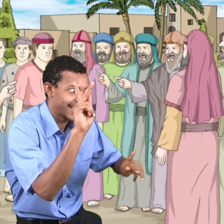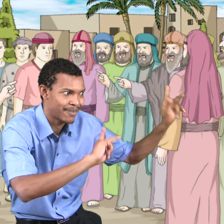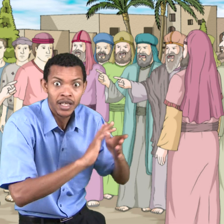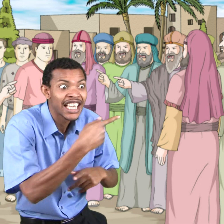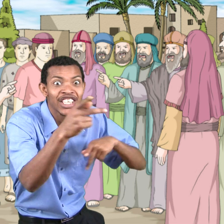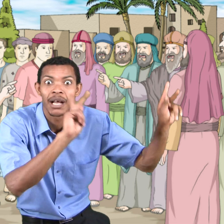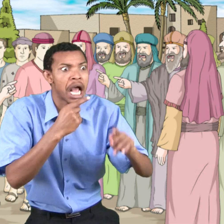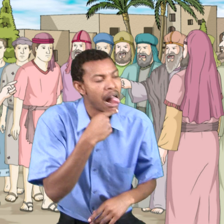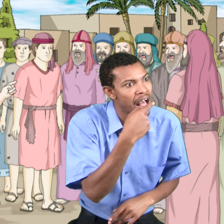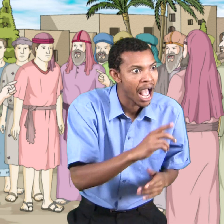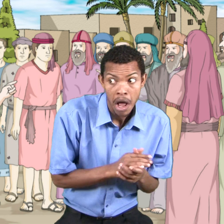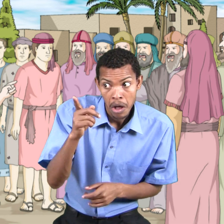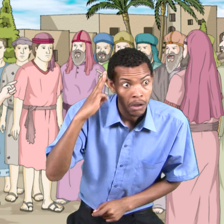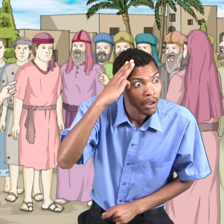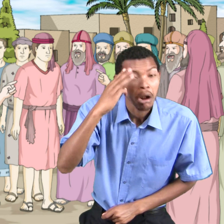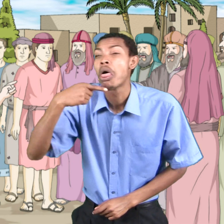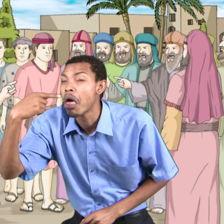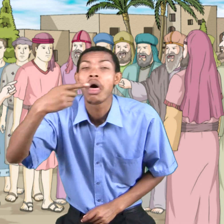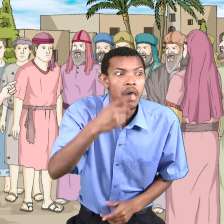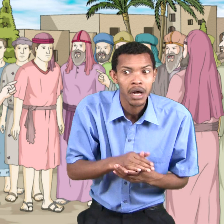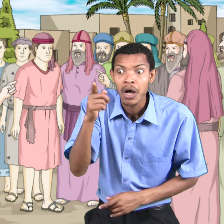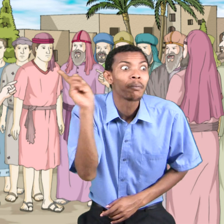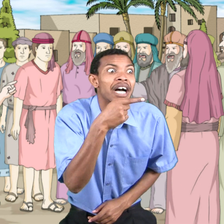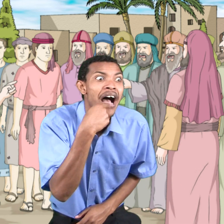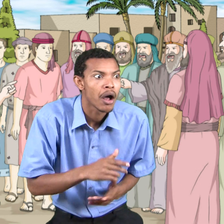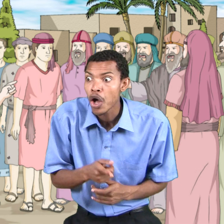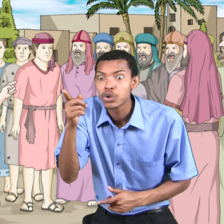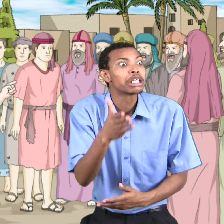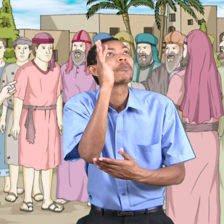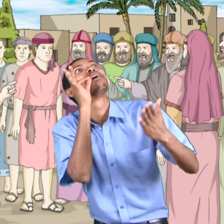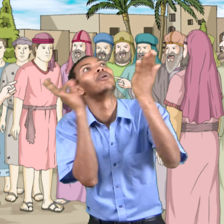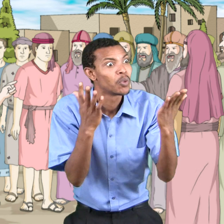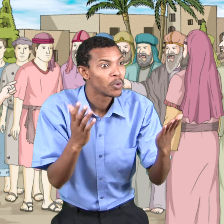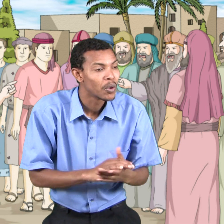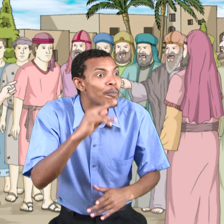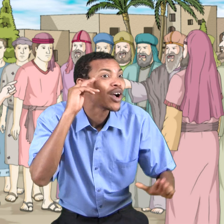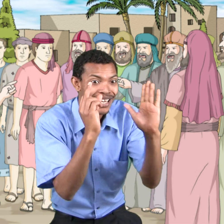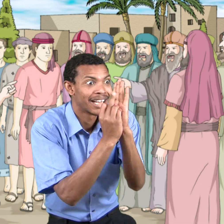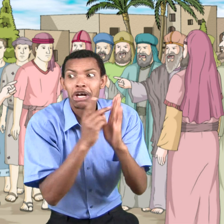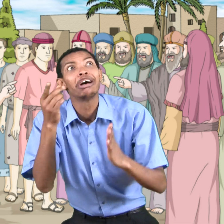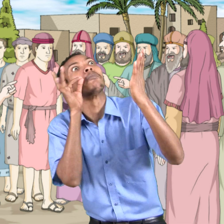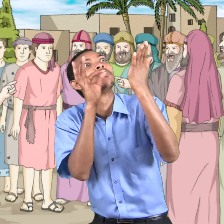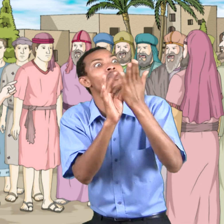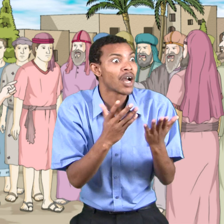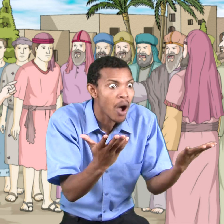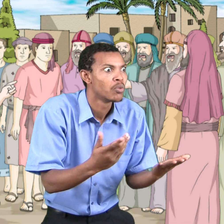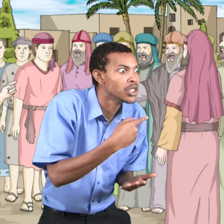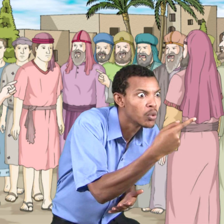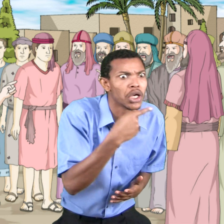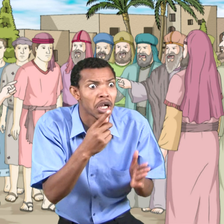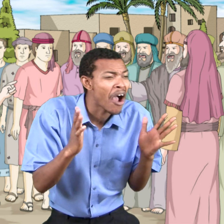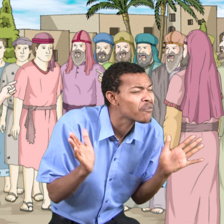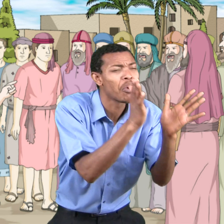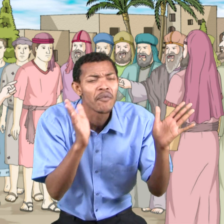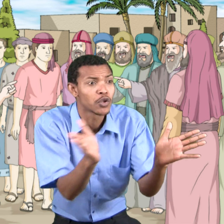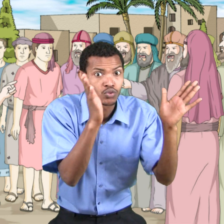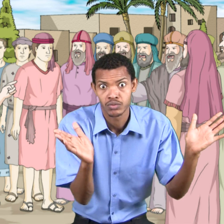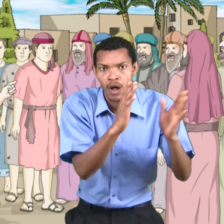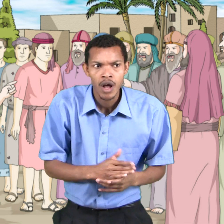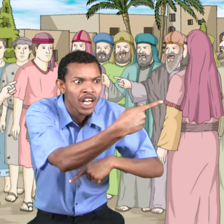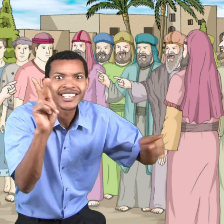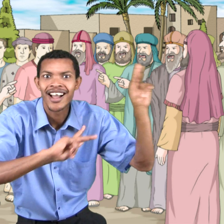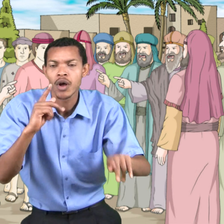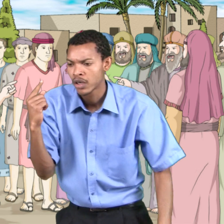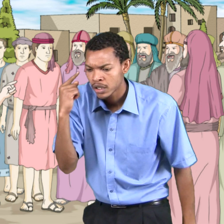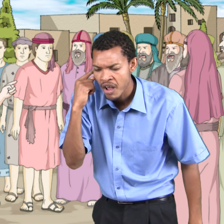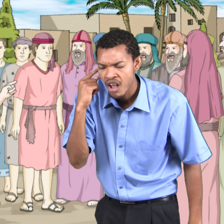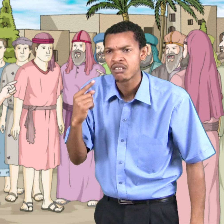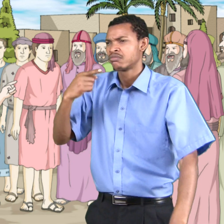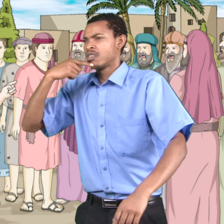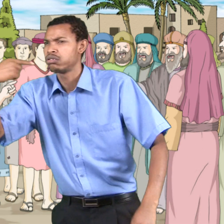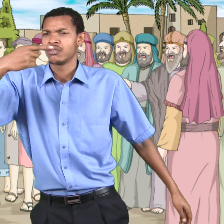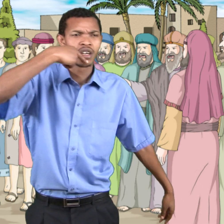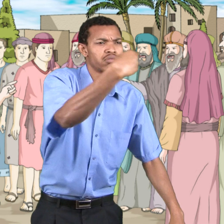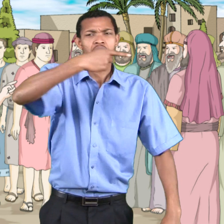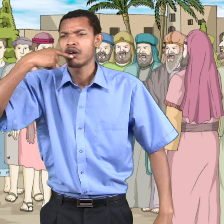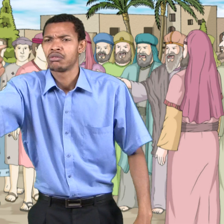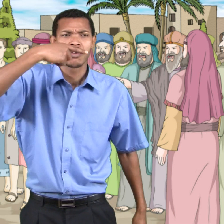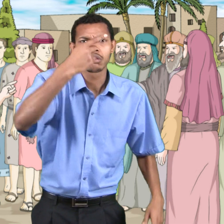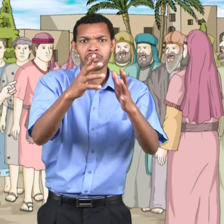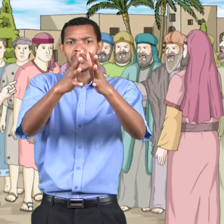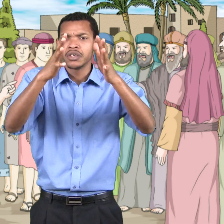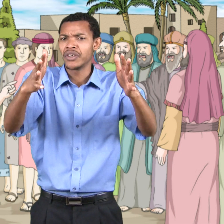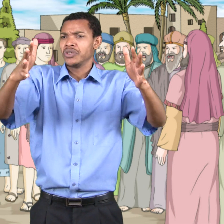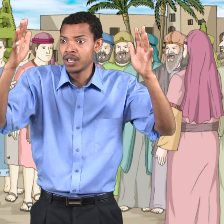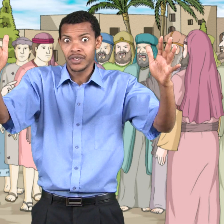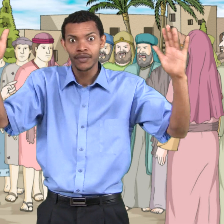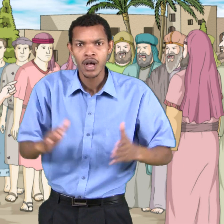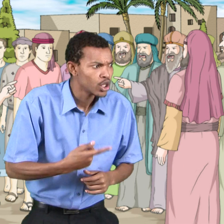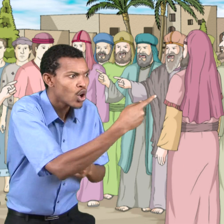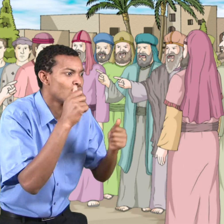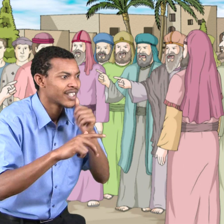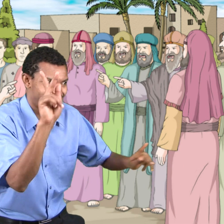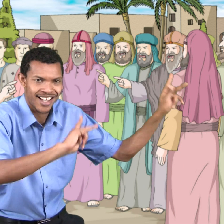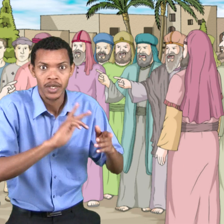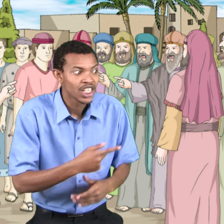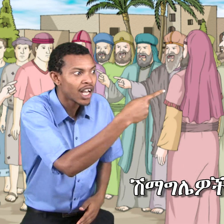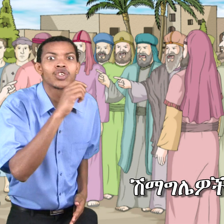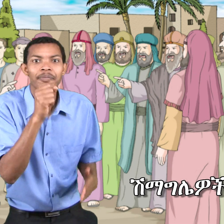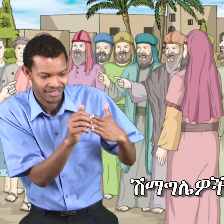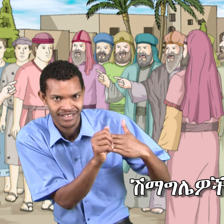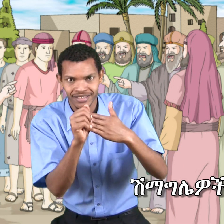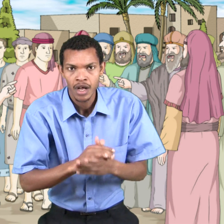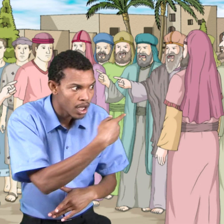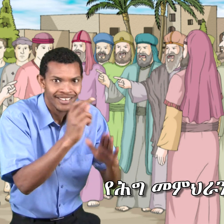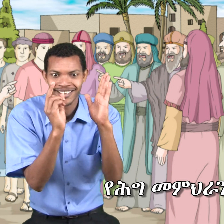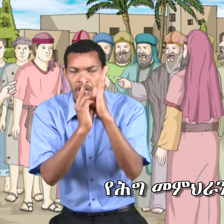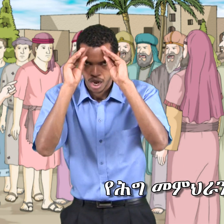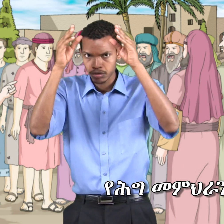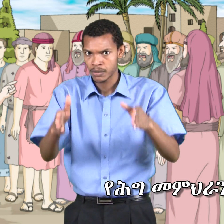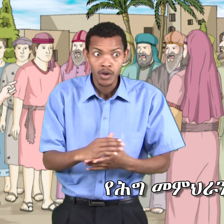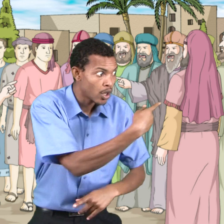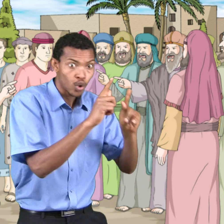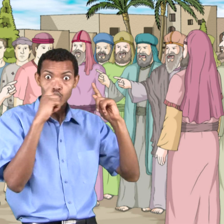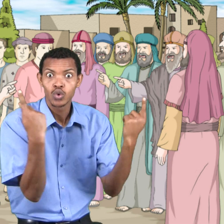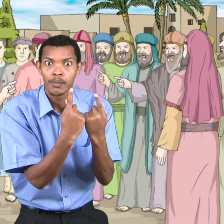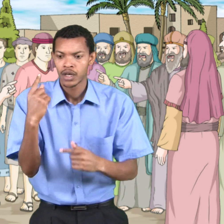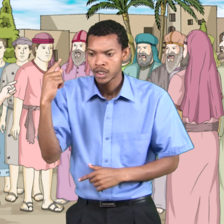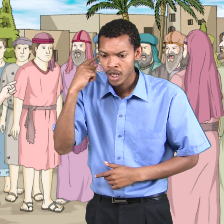Then they prompted some men to say, “We heard Stephen speak words of blasphemy against Moses and against God.”